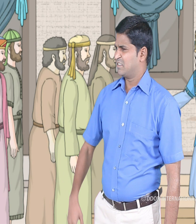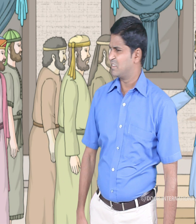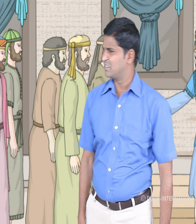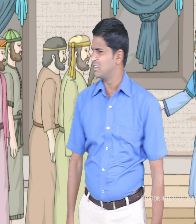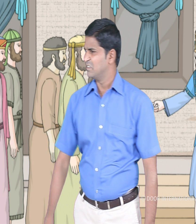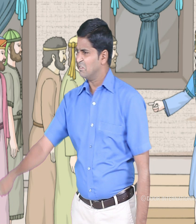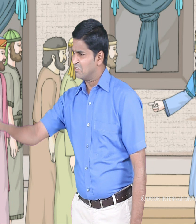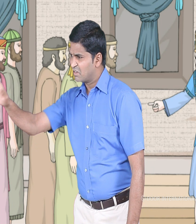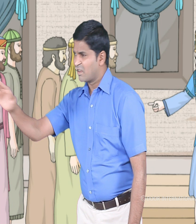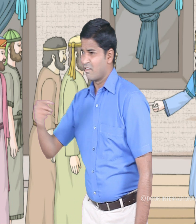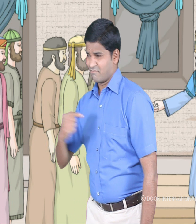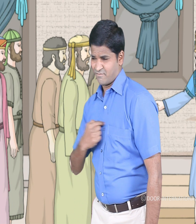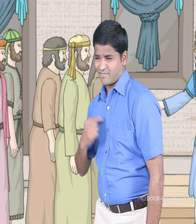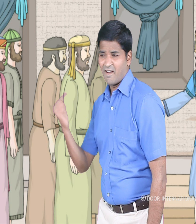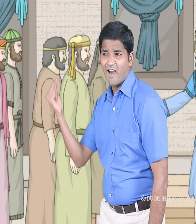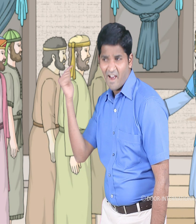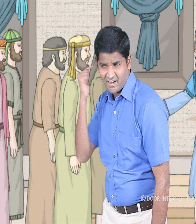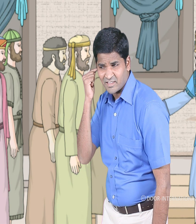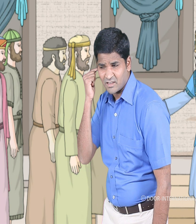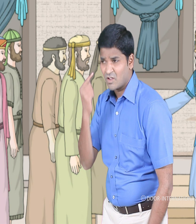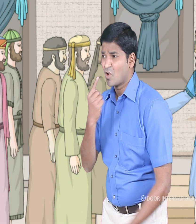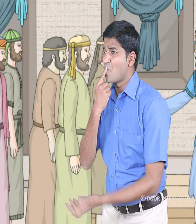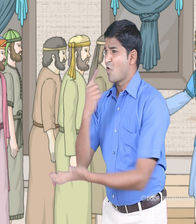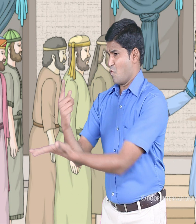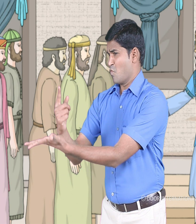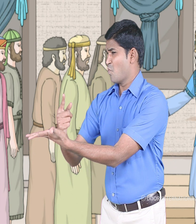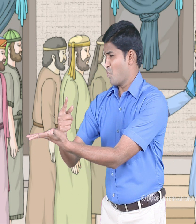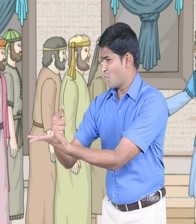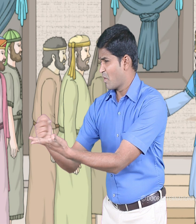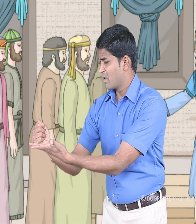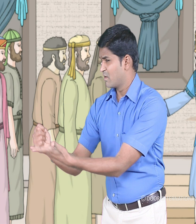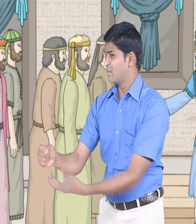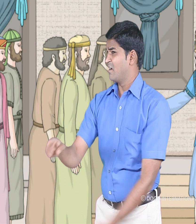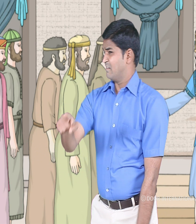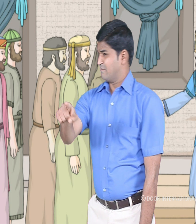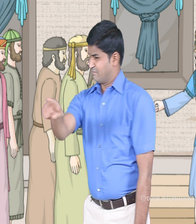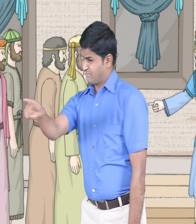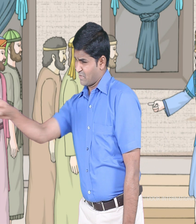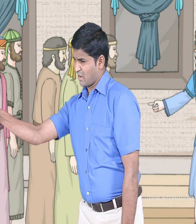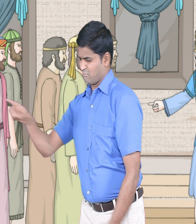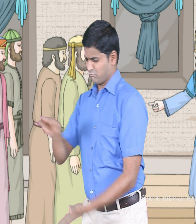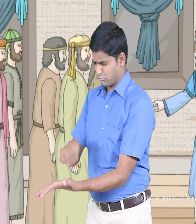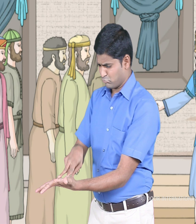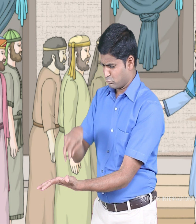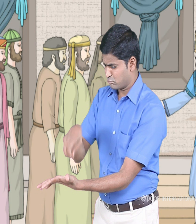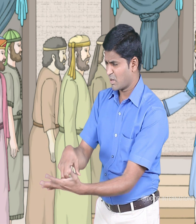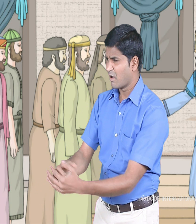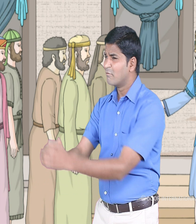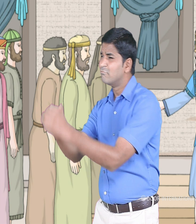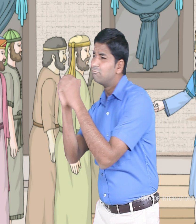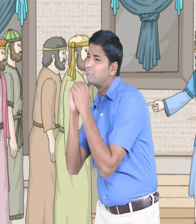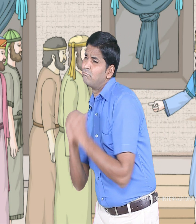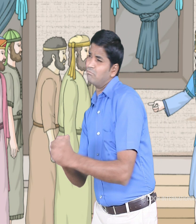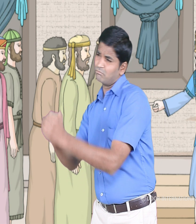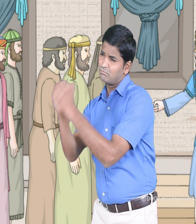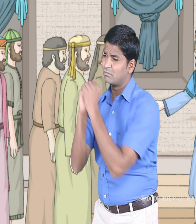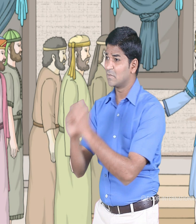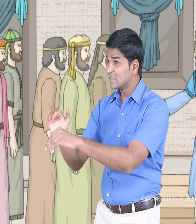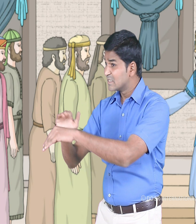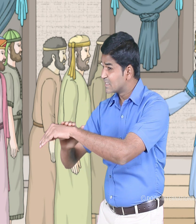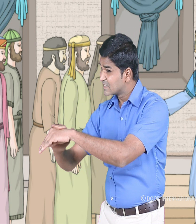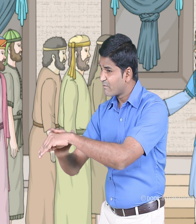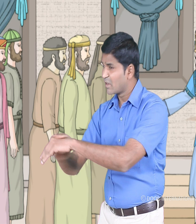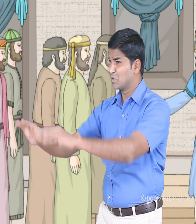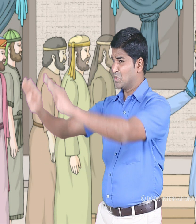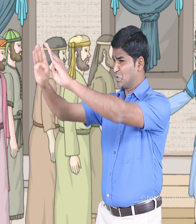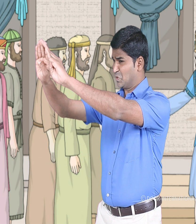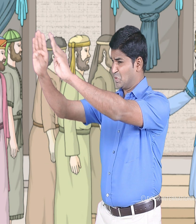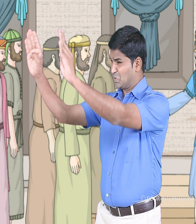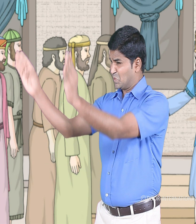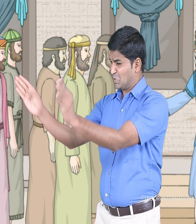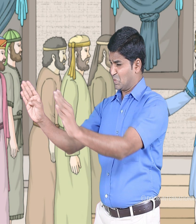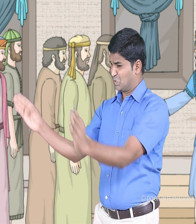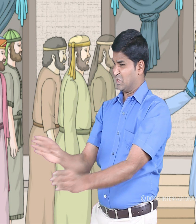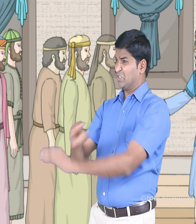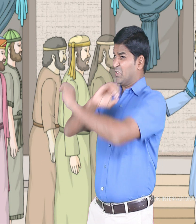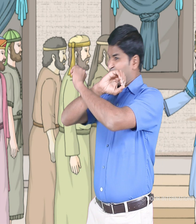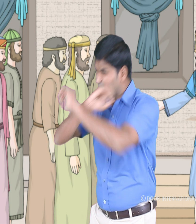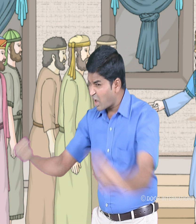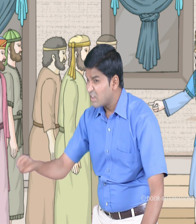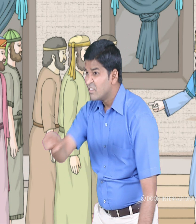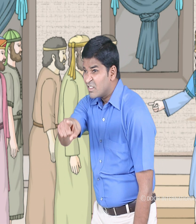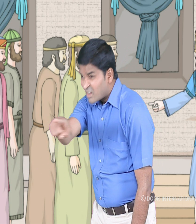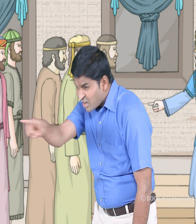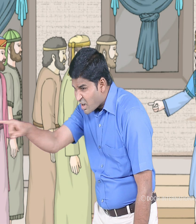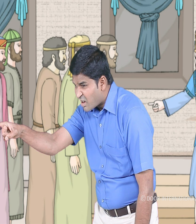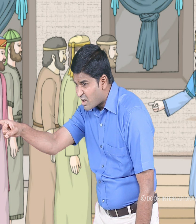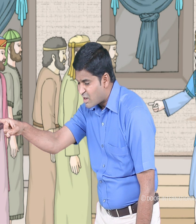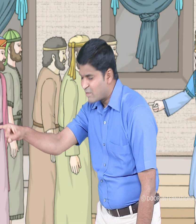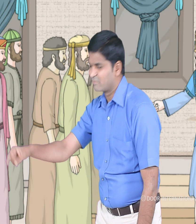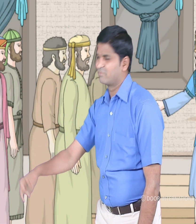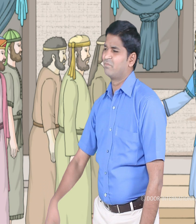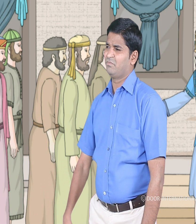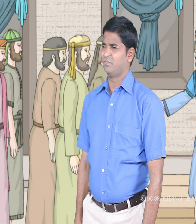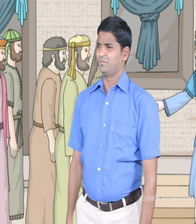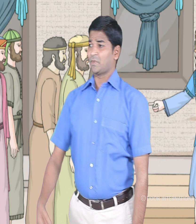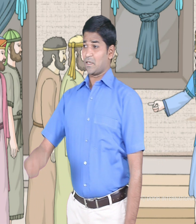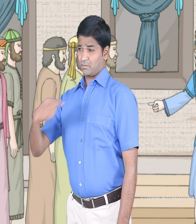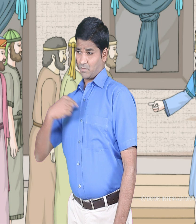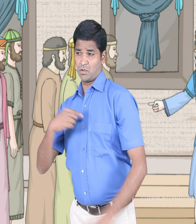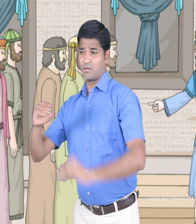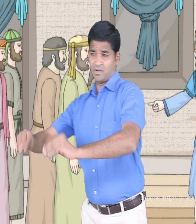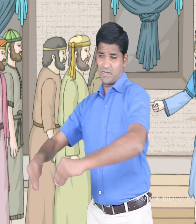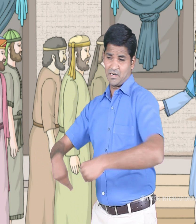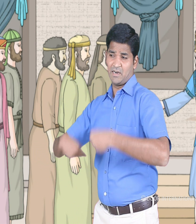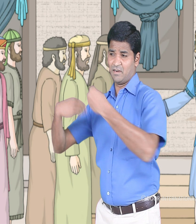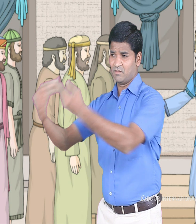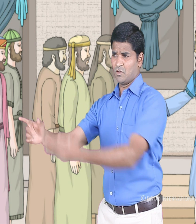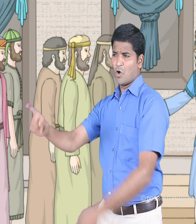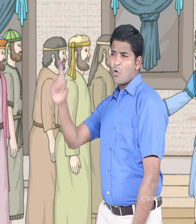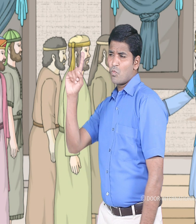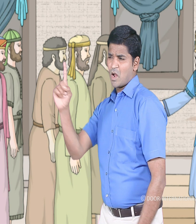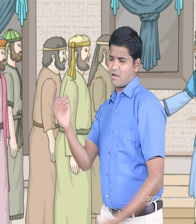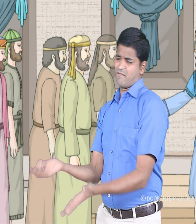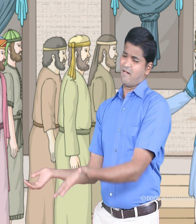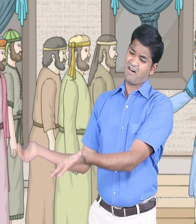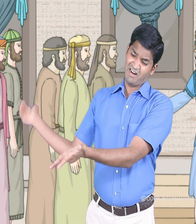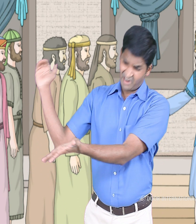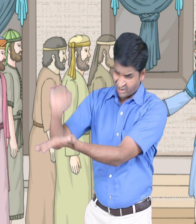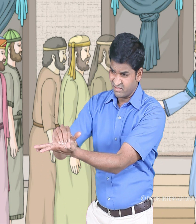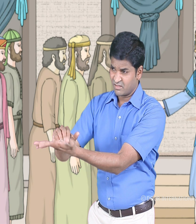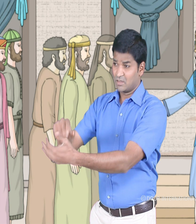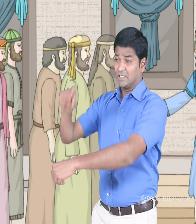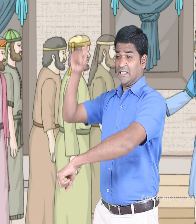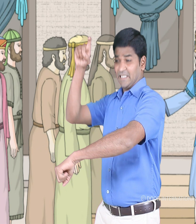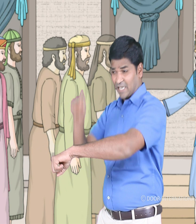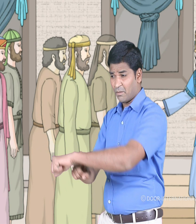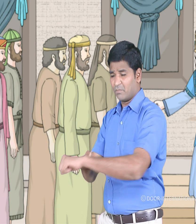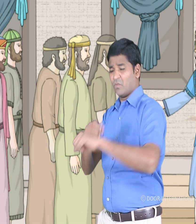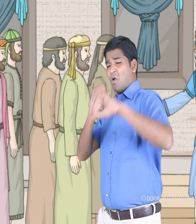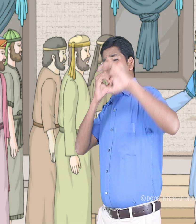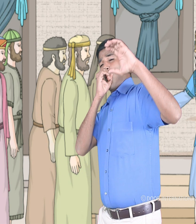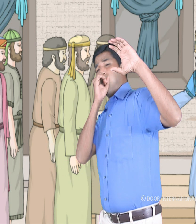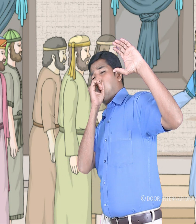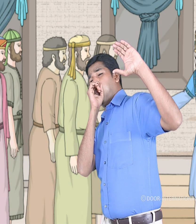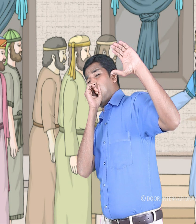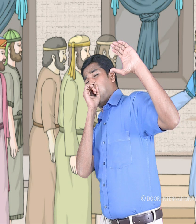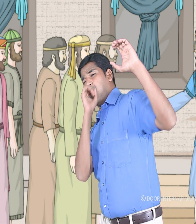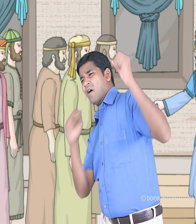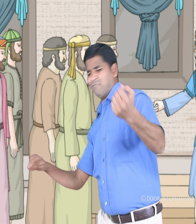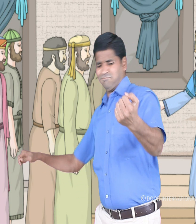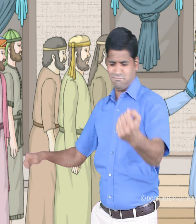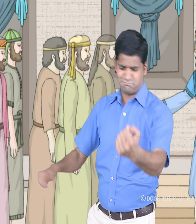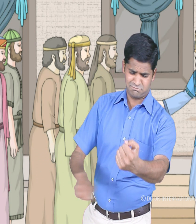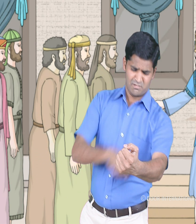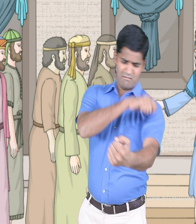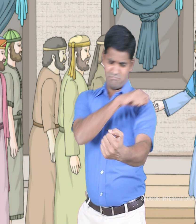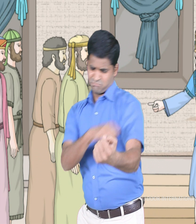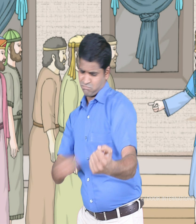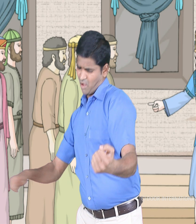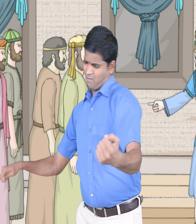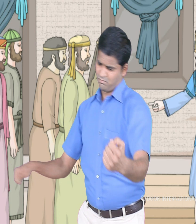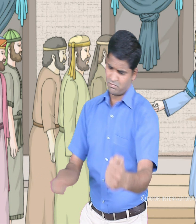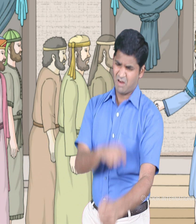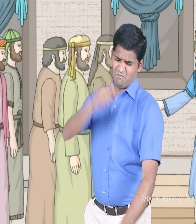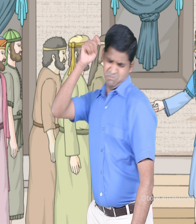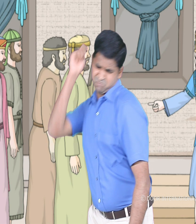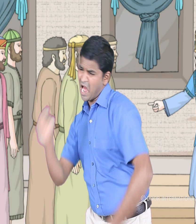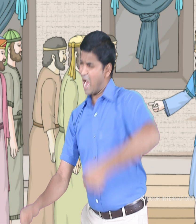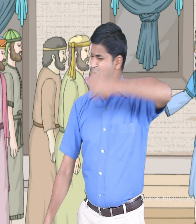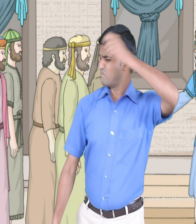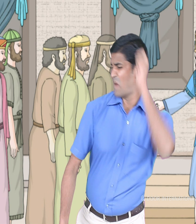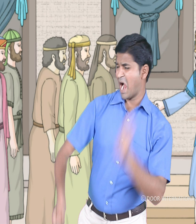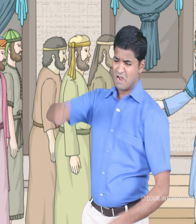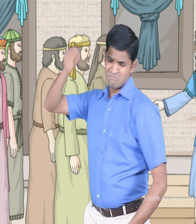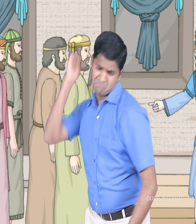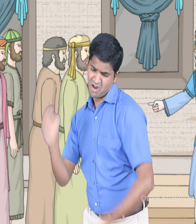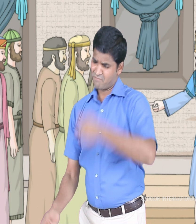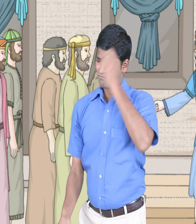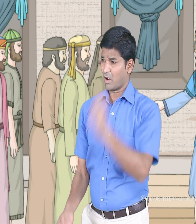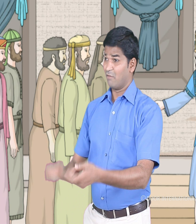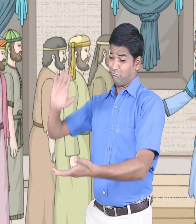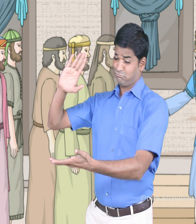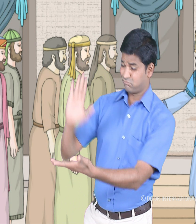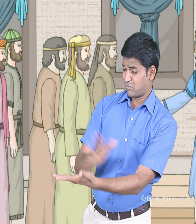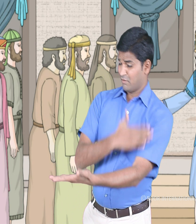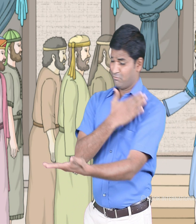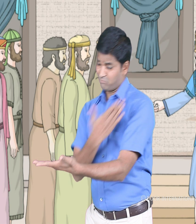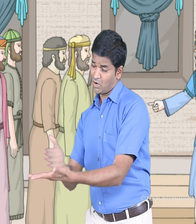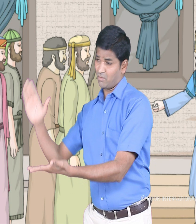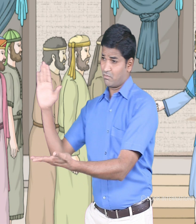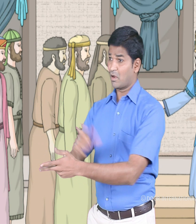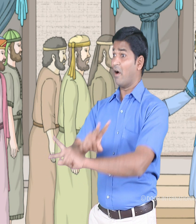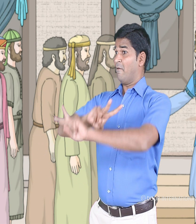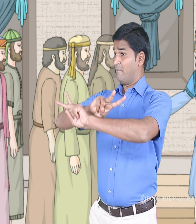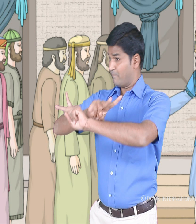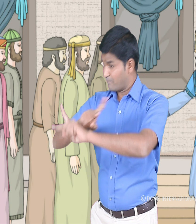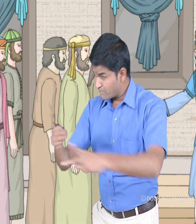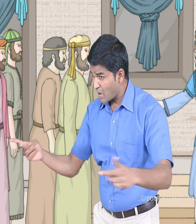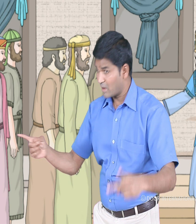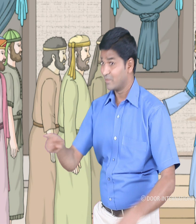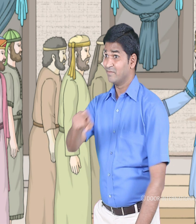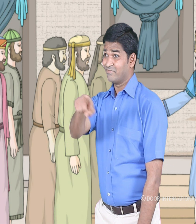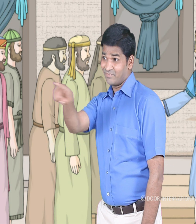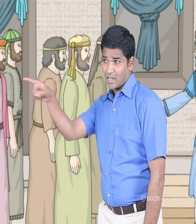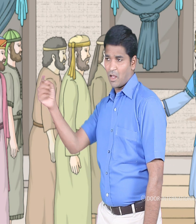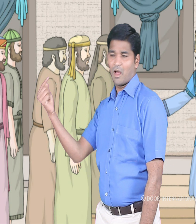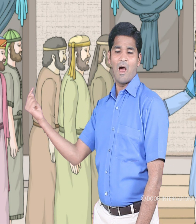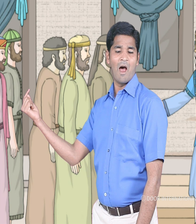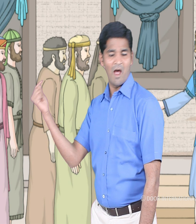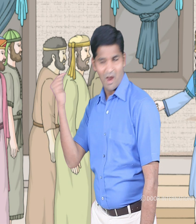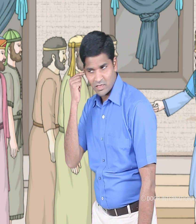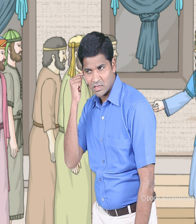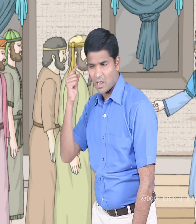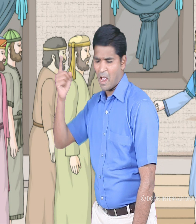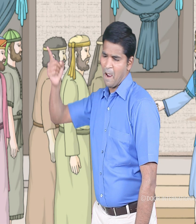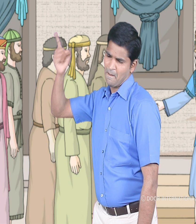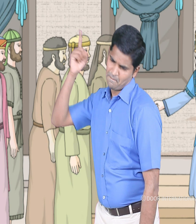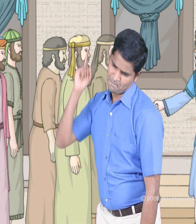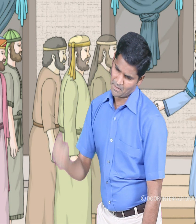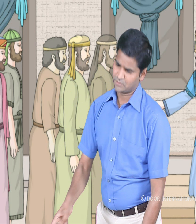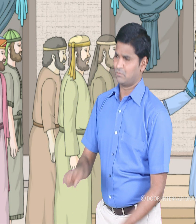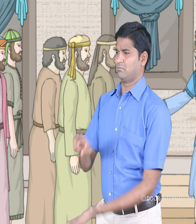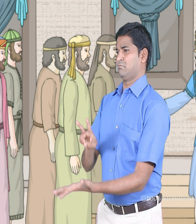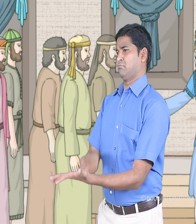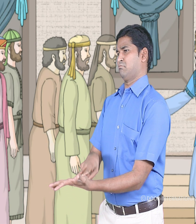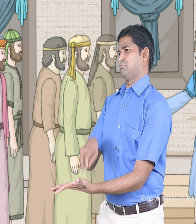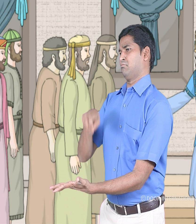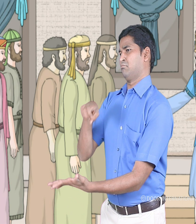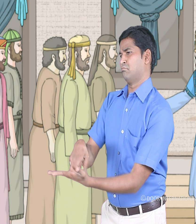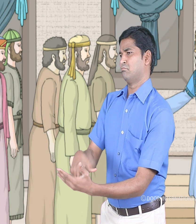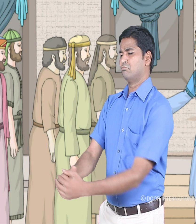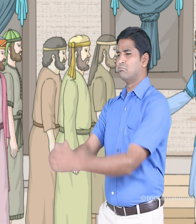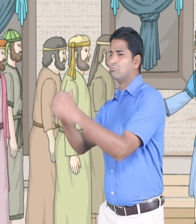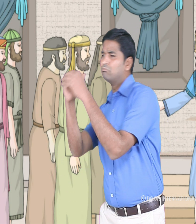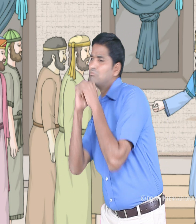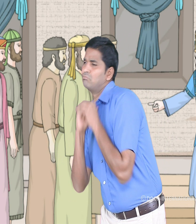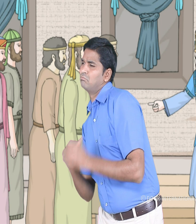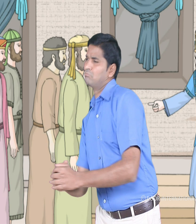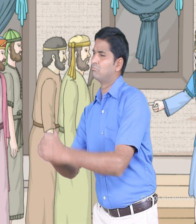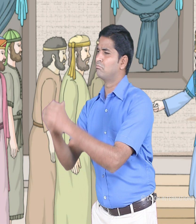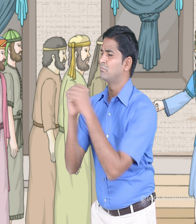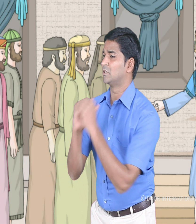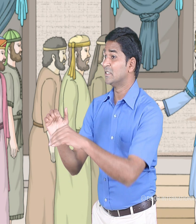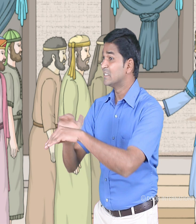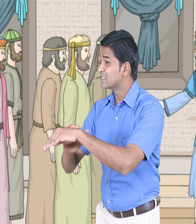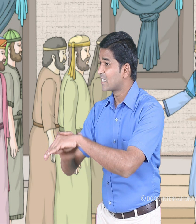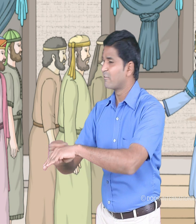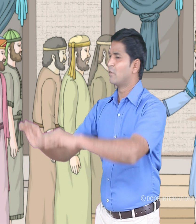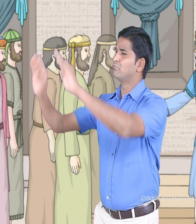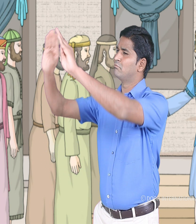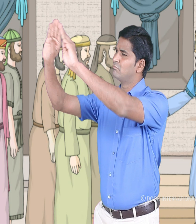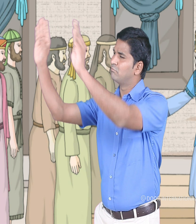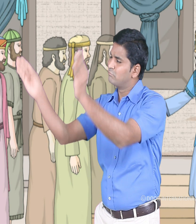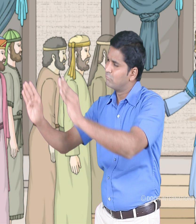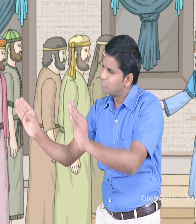So these men were brought before the king, and Nebuchadnezzar said to them, “Shadrach, Meshach, and Abednego, is it true that you do not serve my gods or worship the golden statue I have set up?